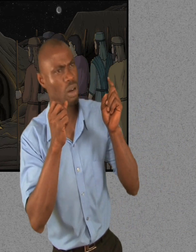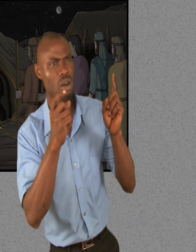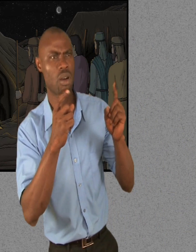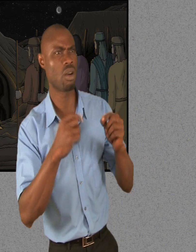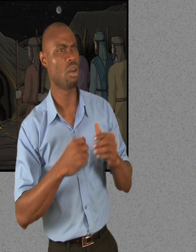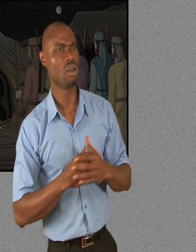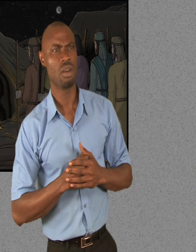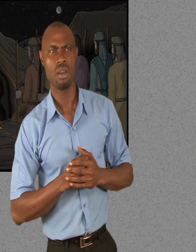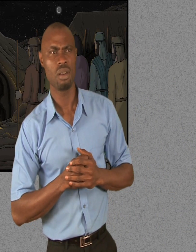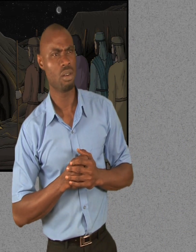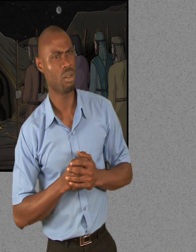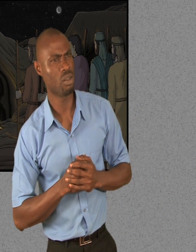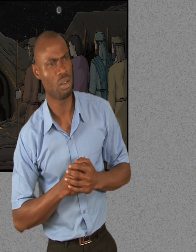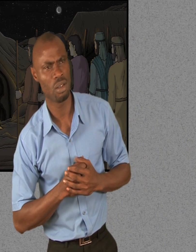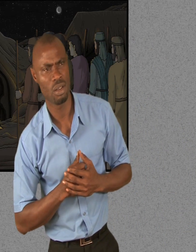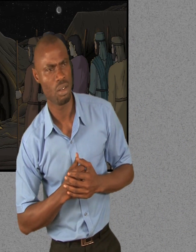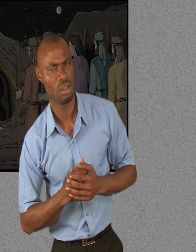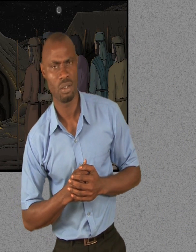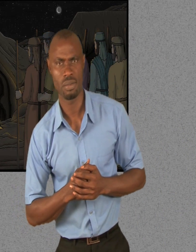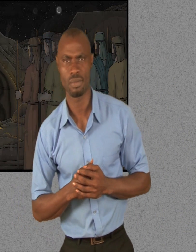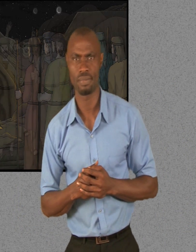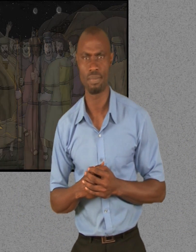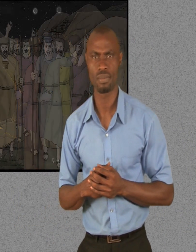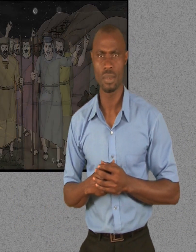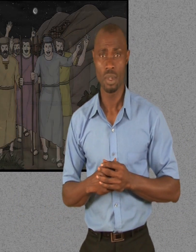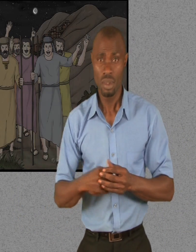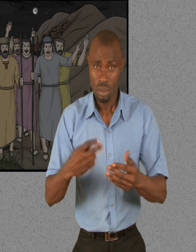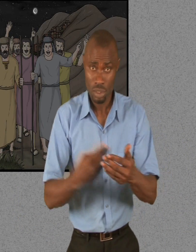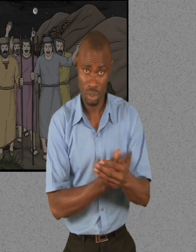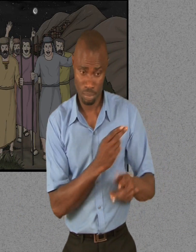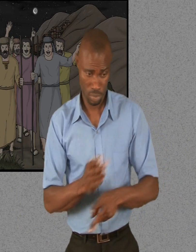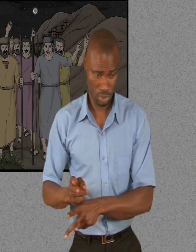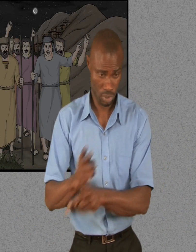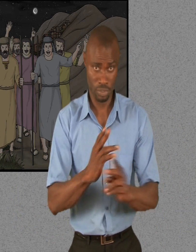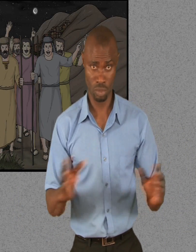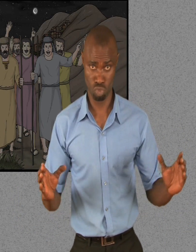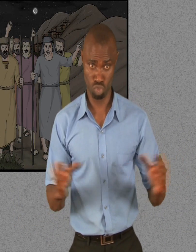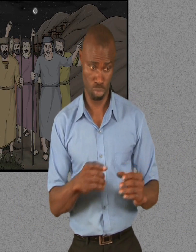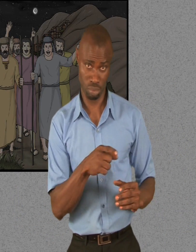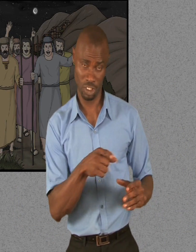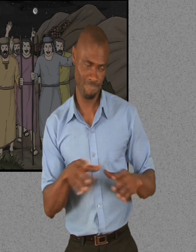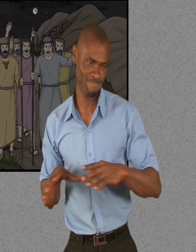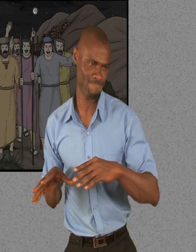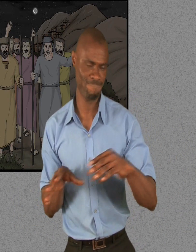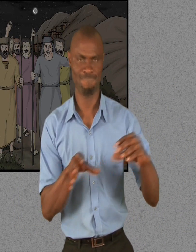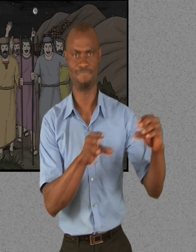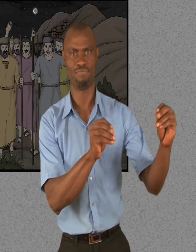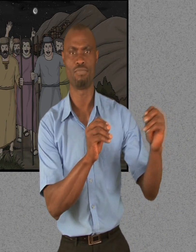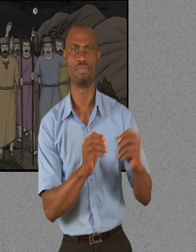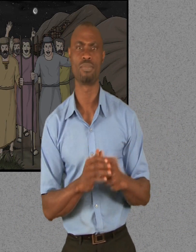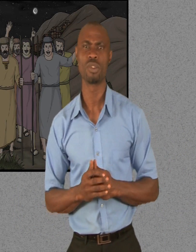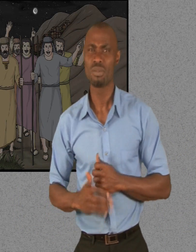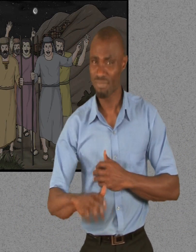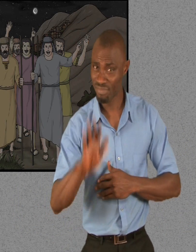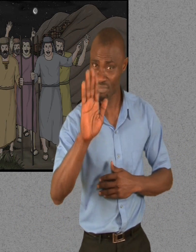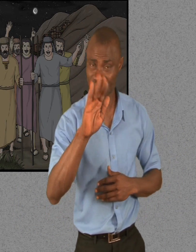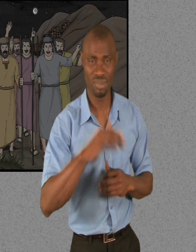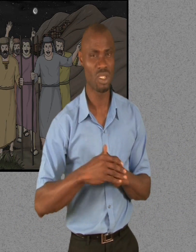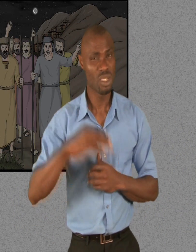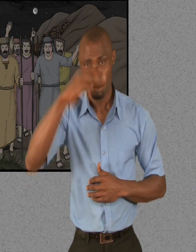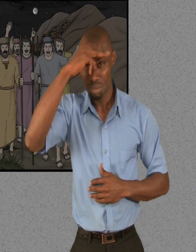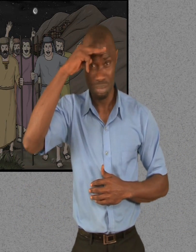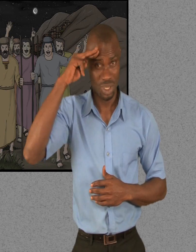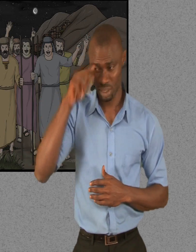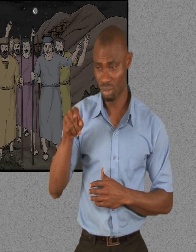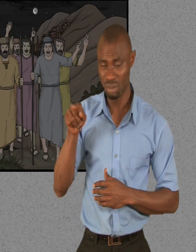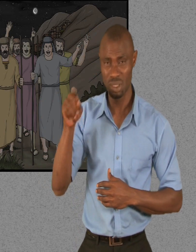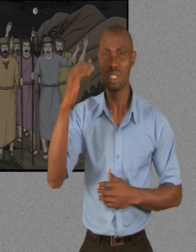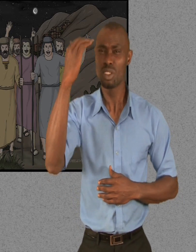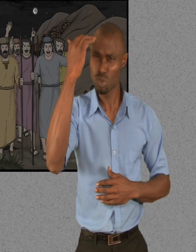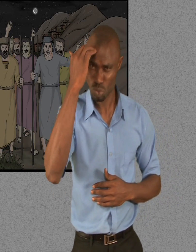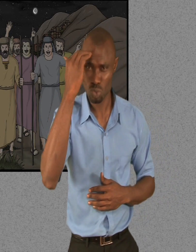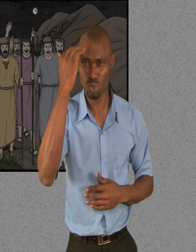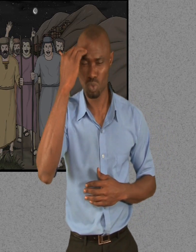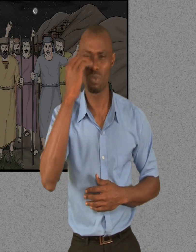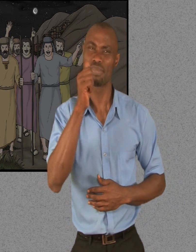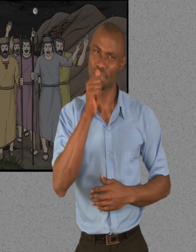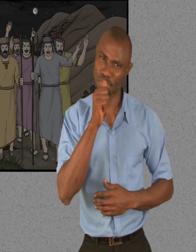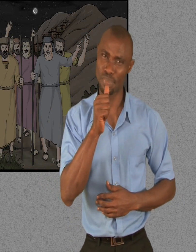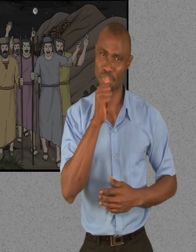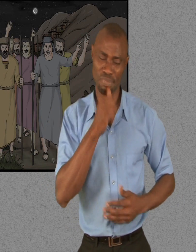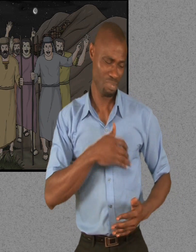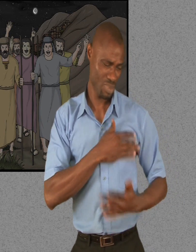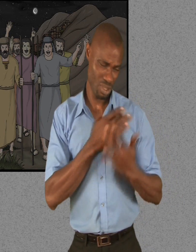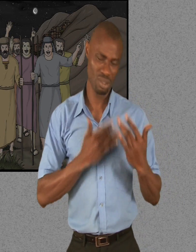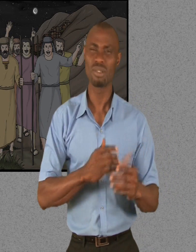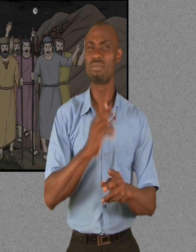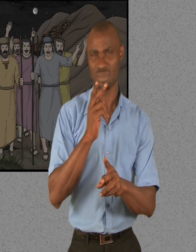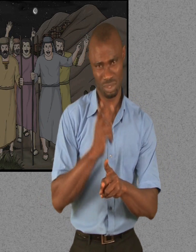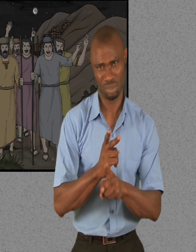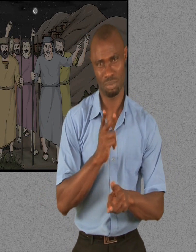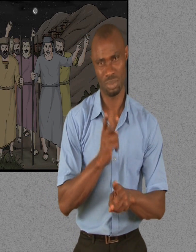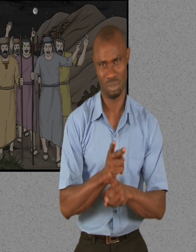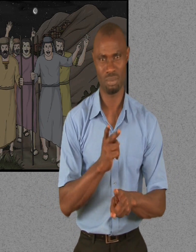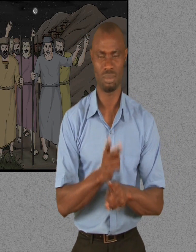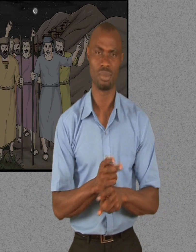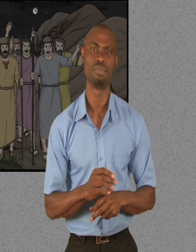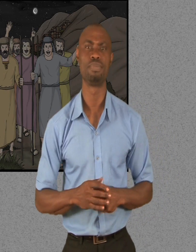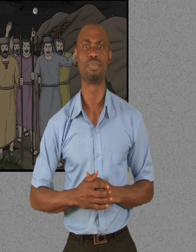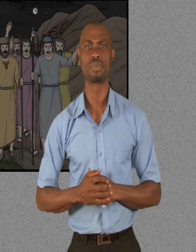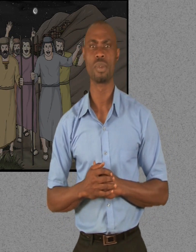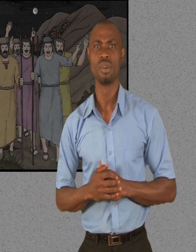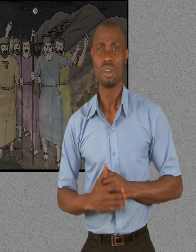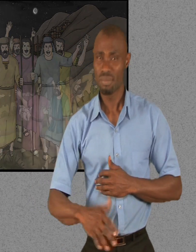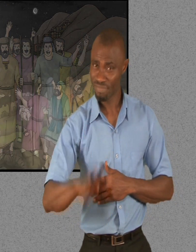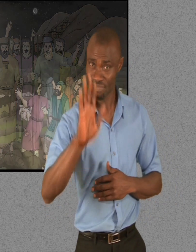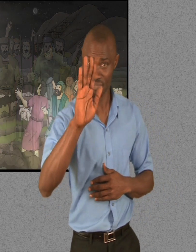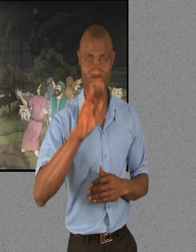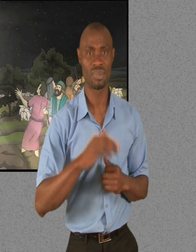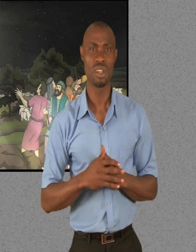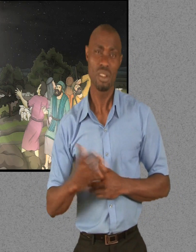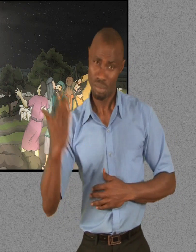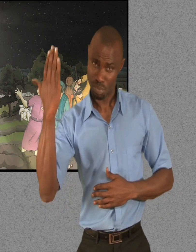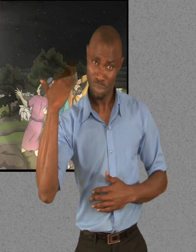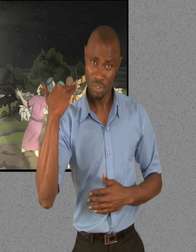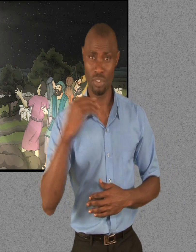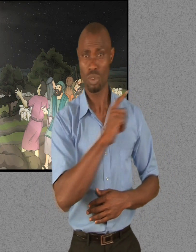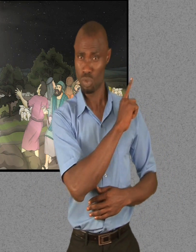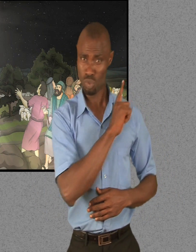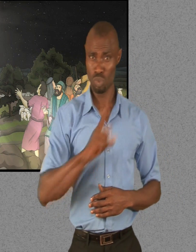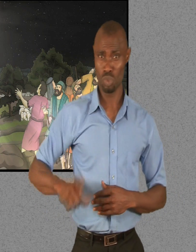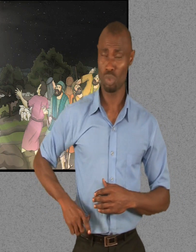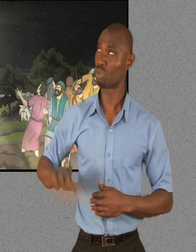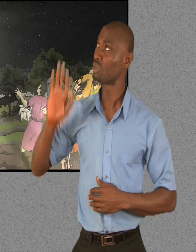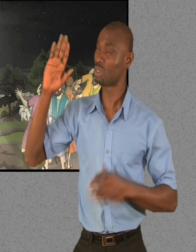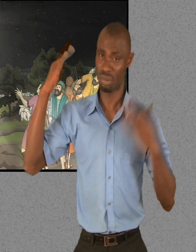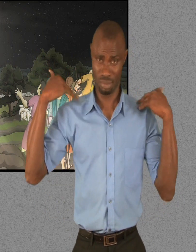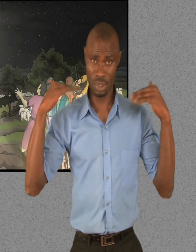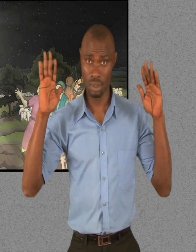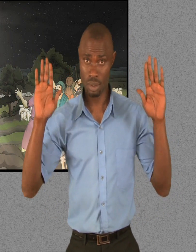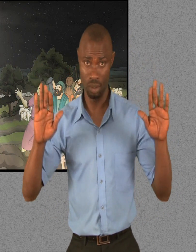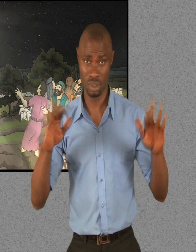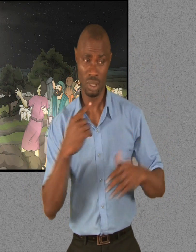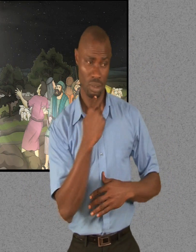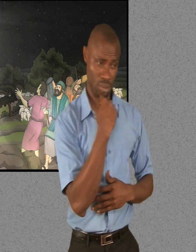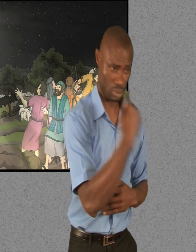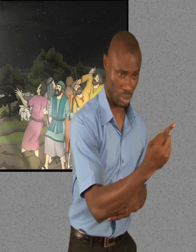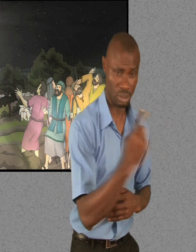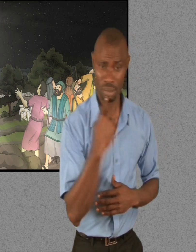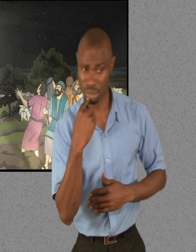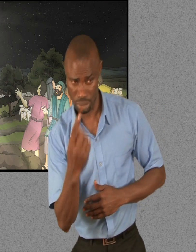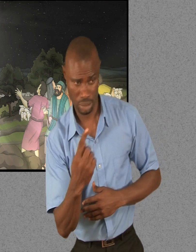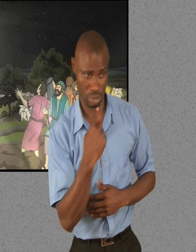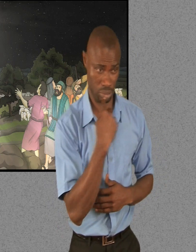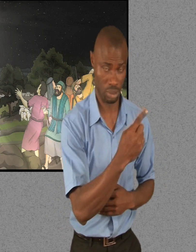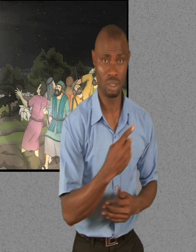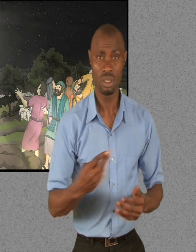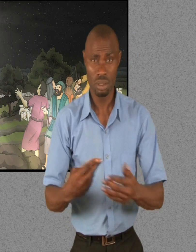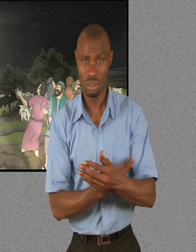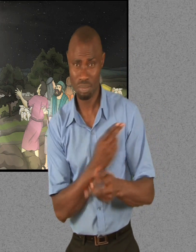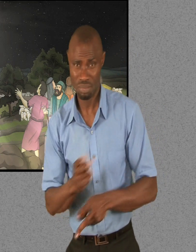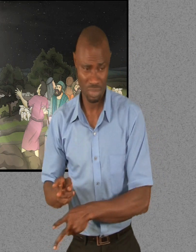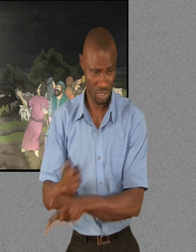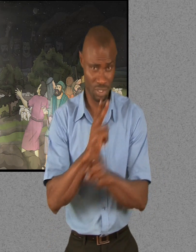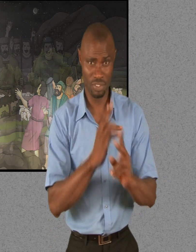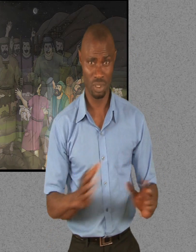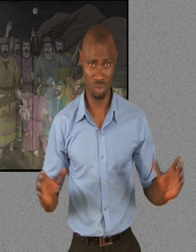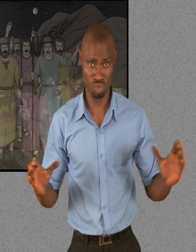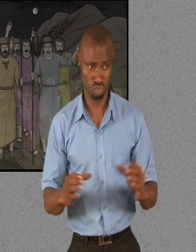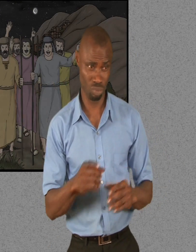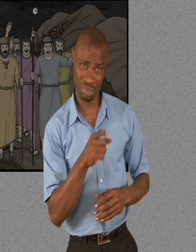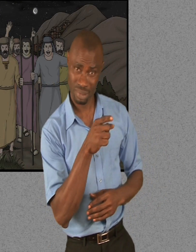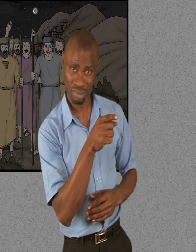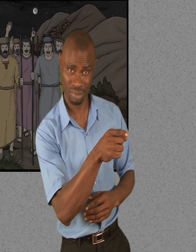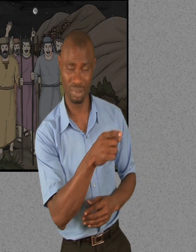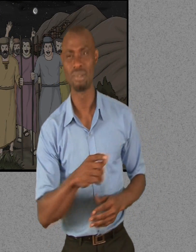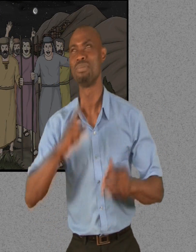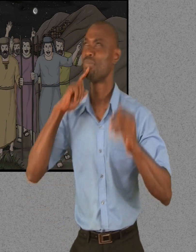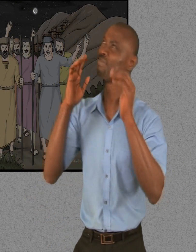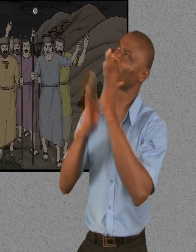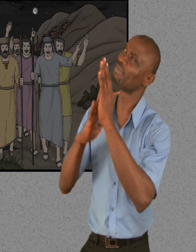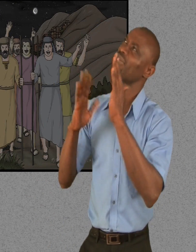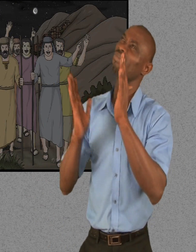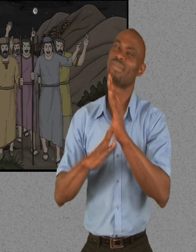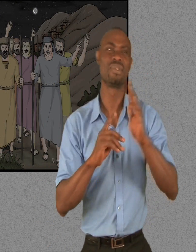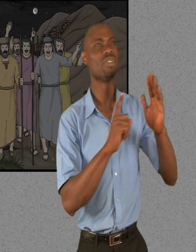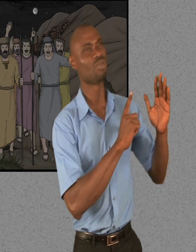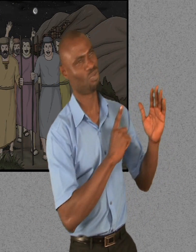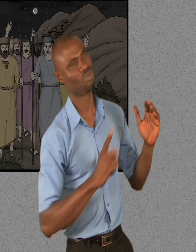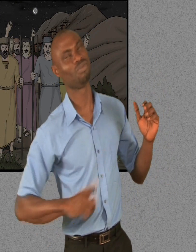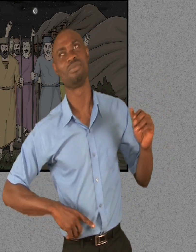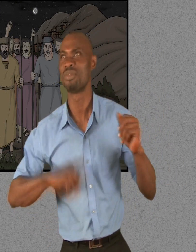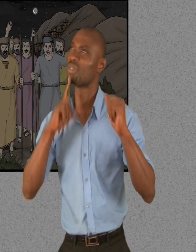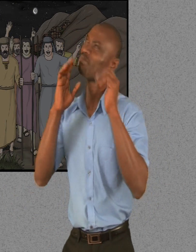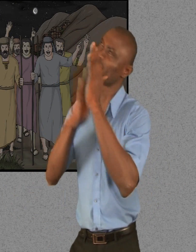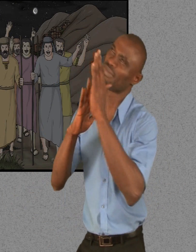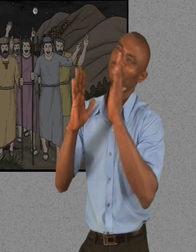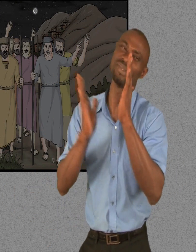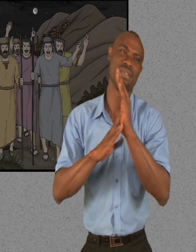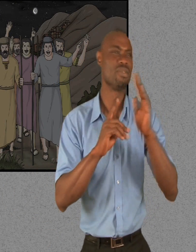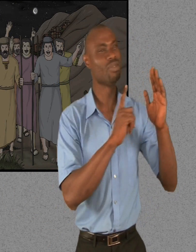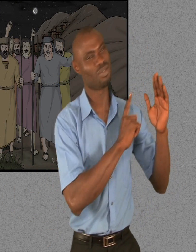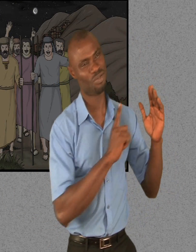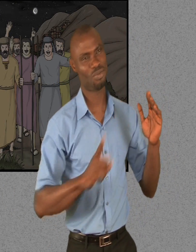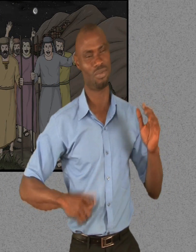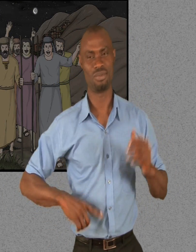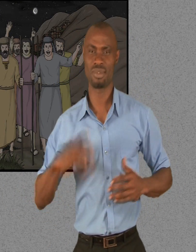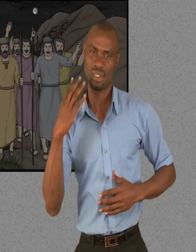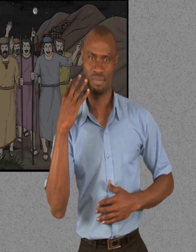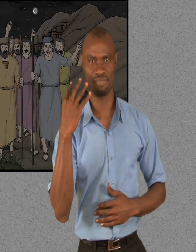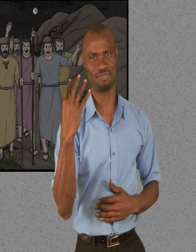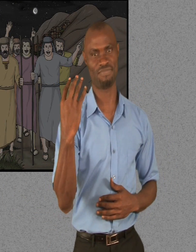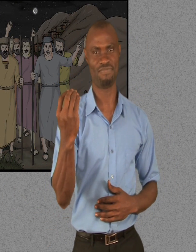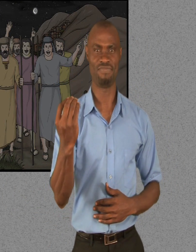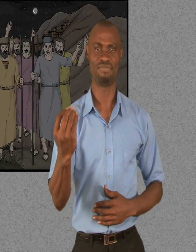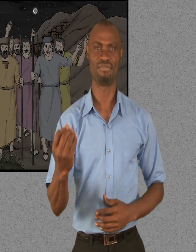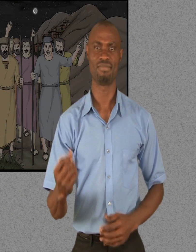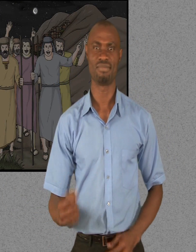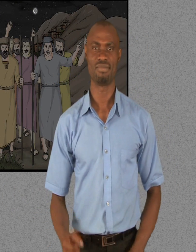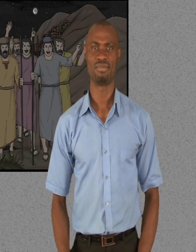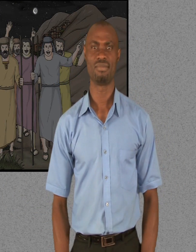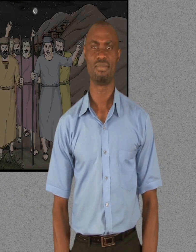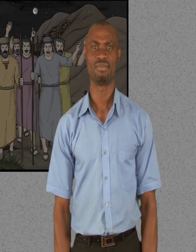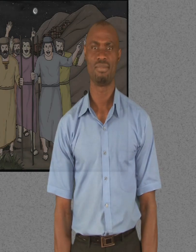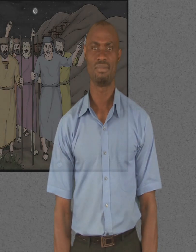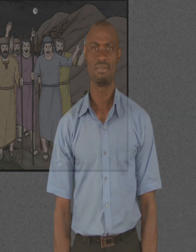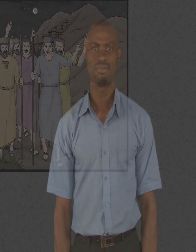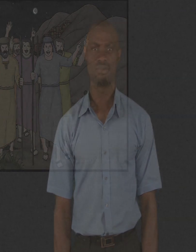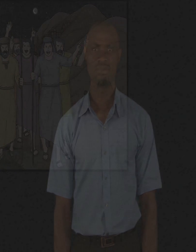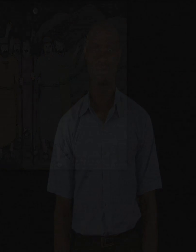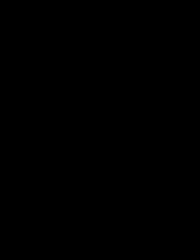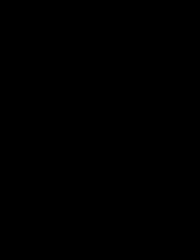The shepherds returned, glorifying and praising God for all they had heard and seen, which was just as the angel had told them.